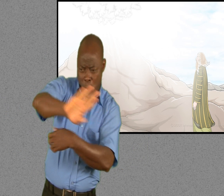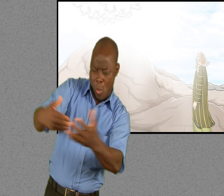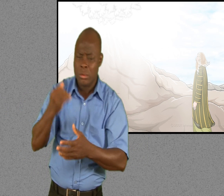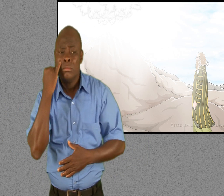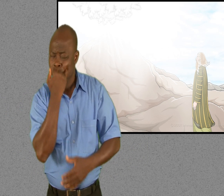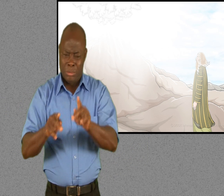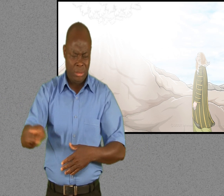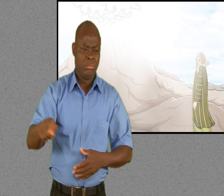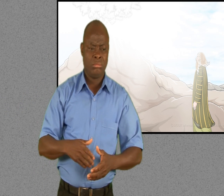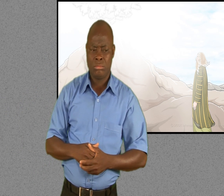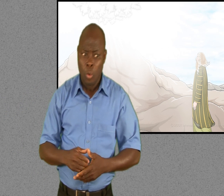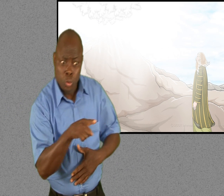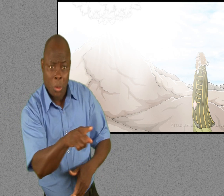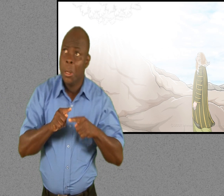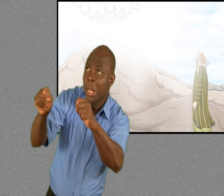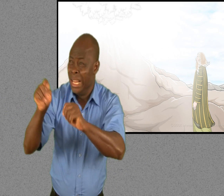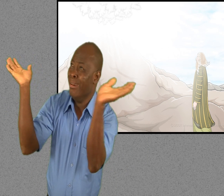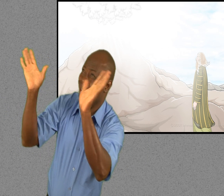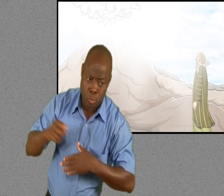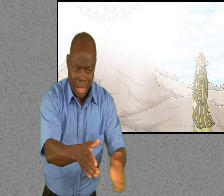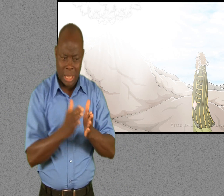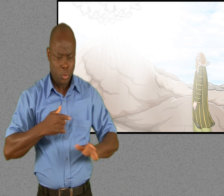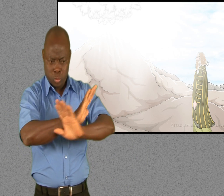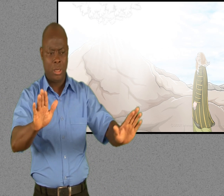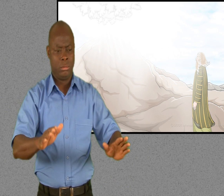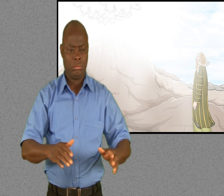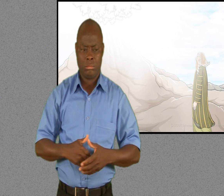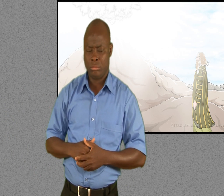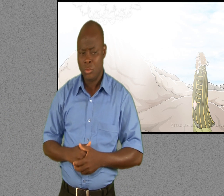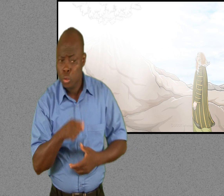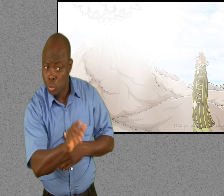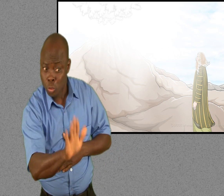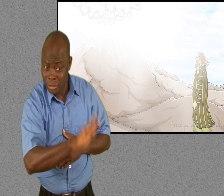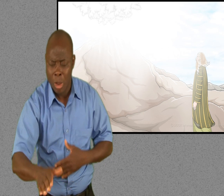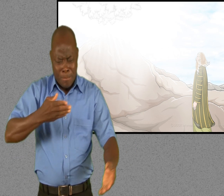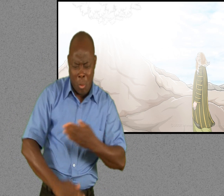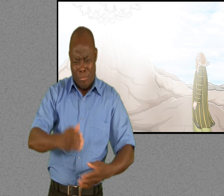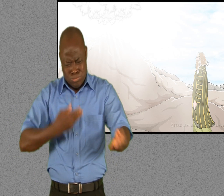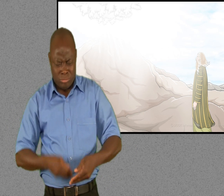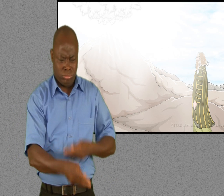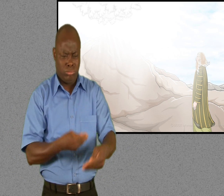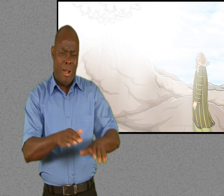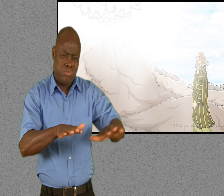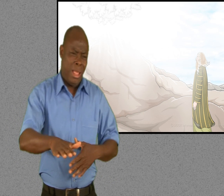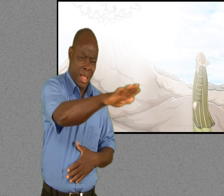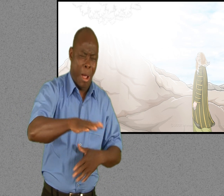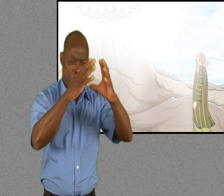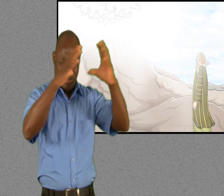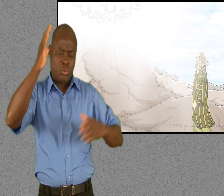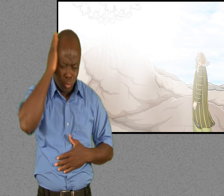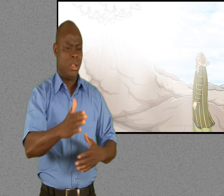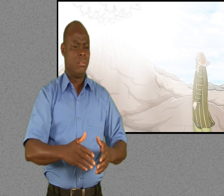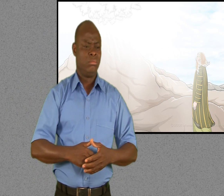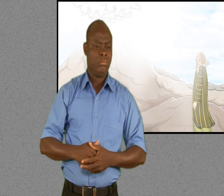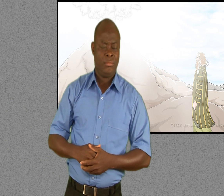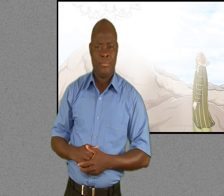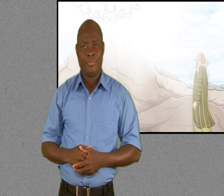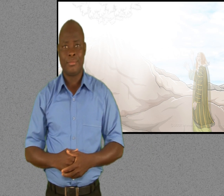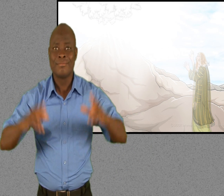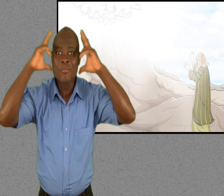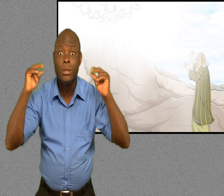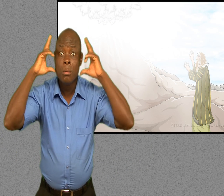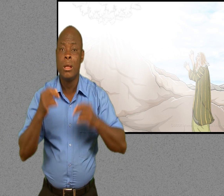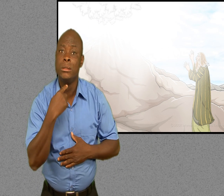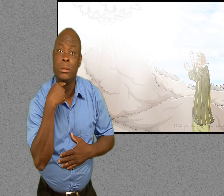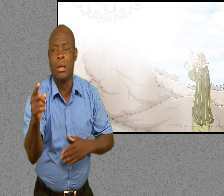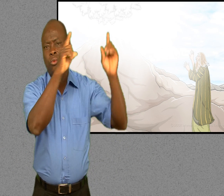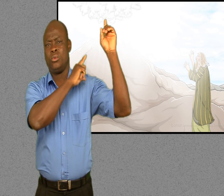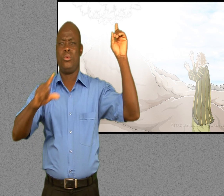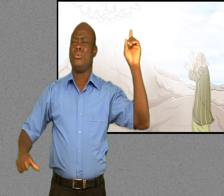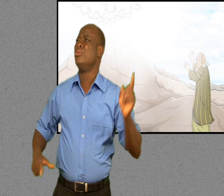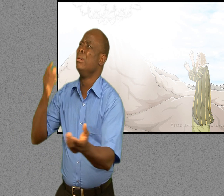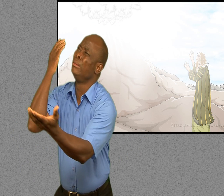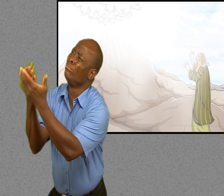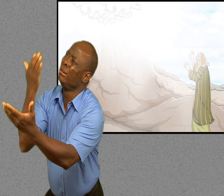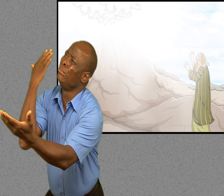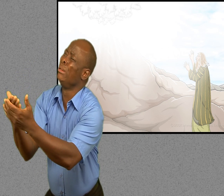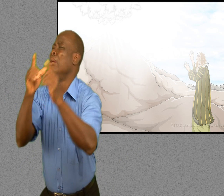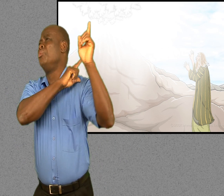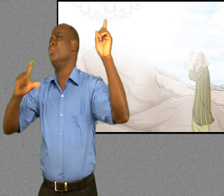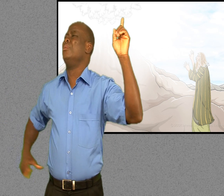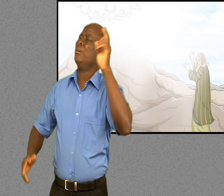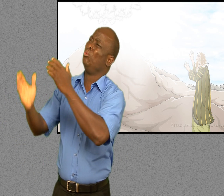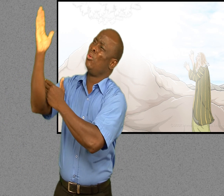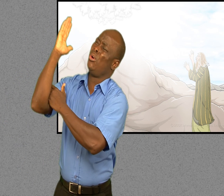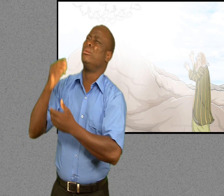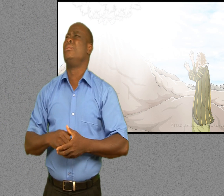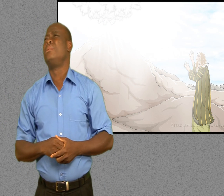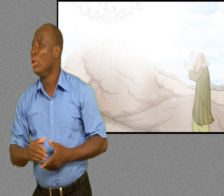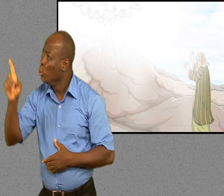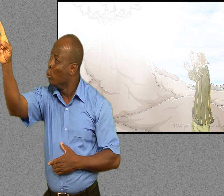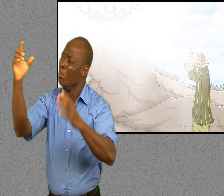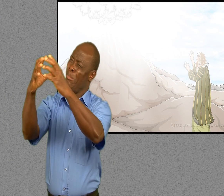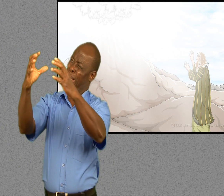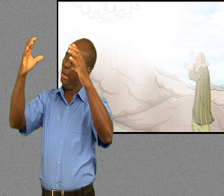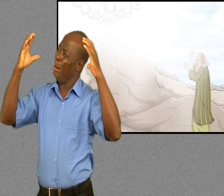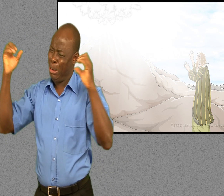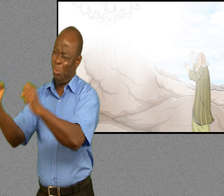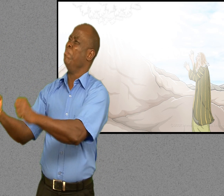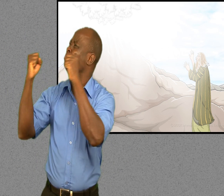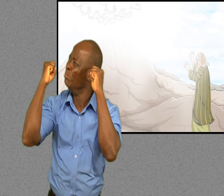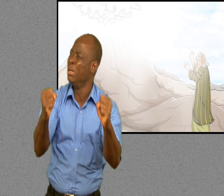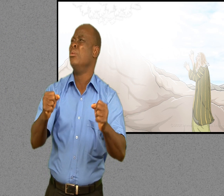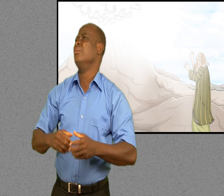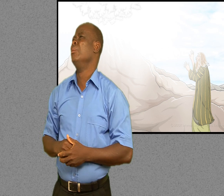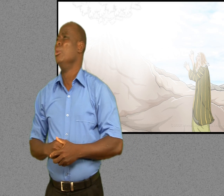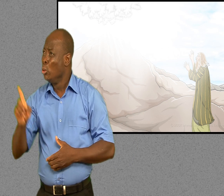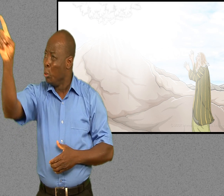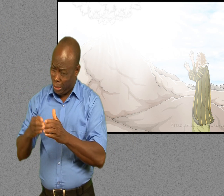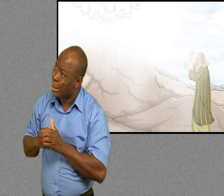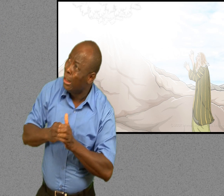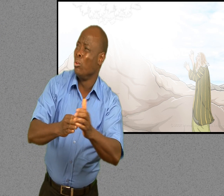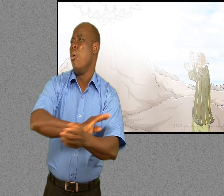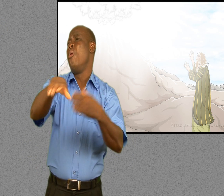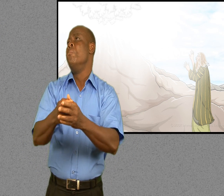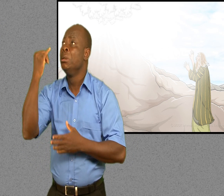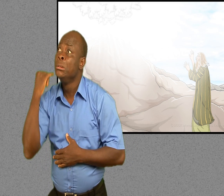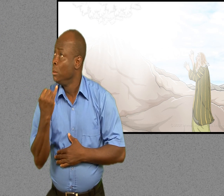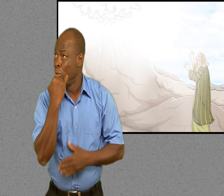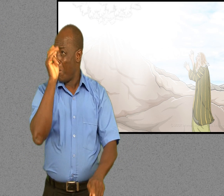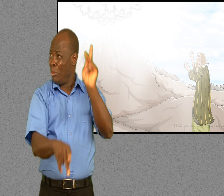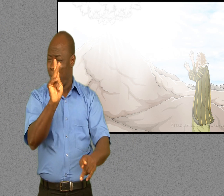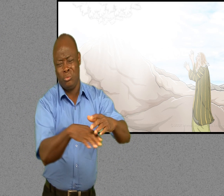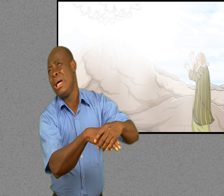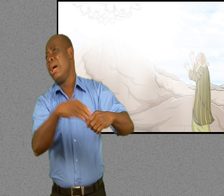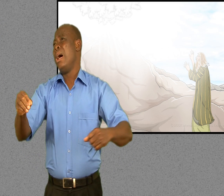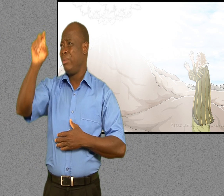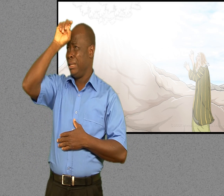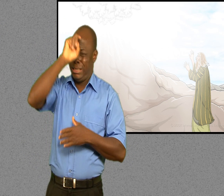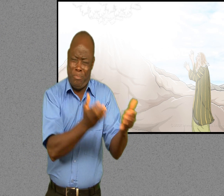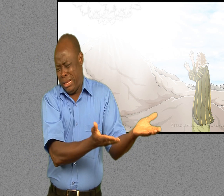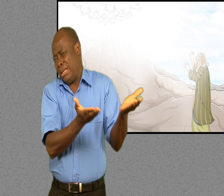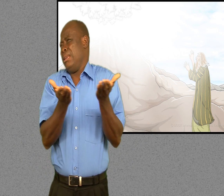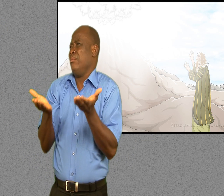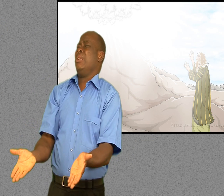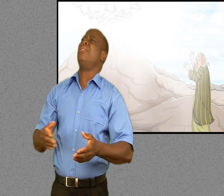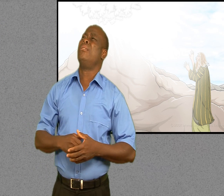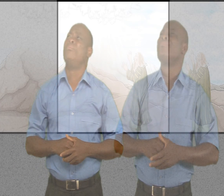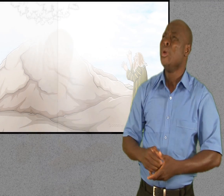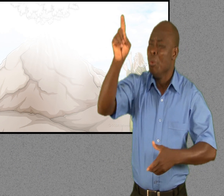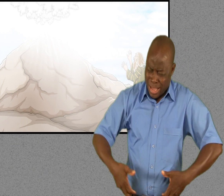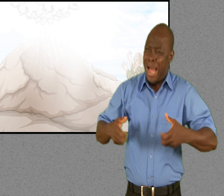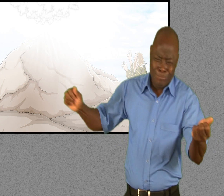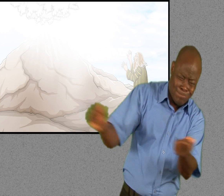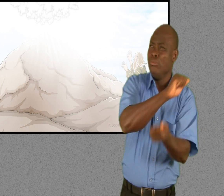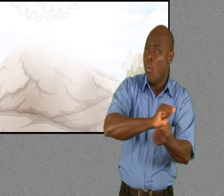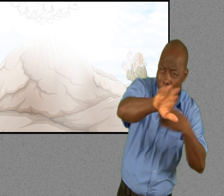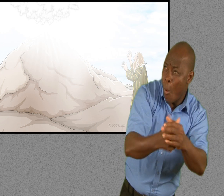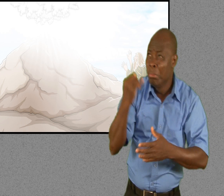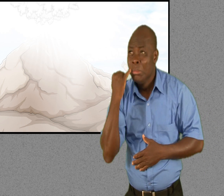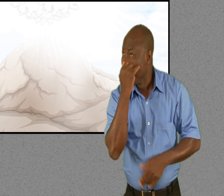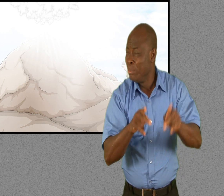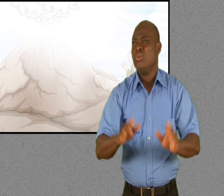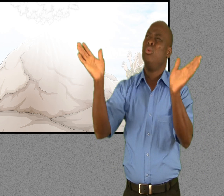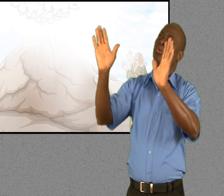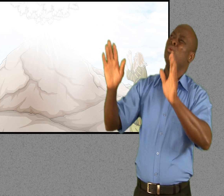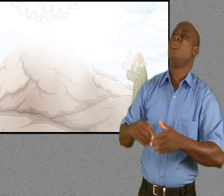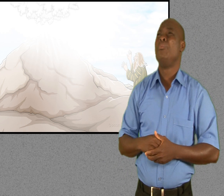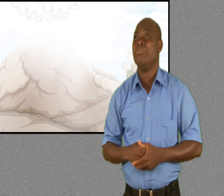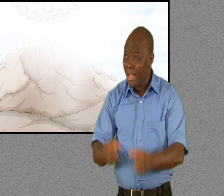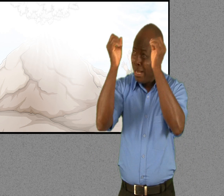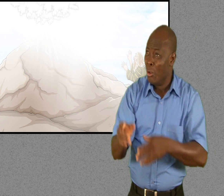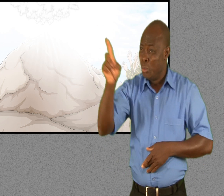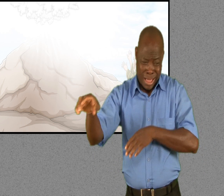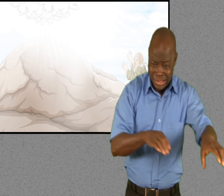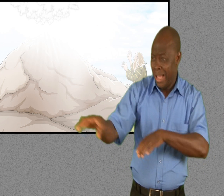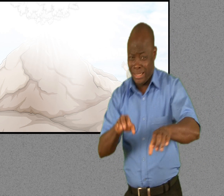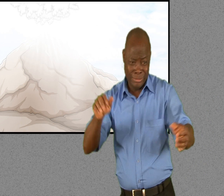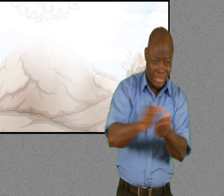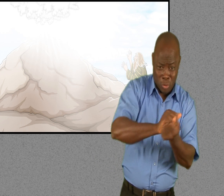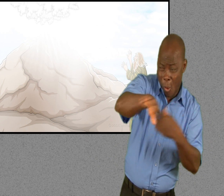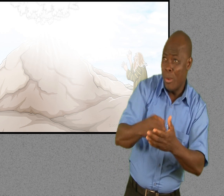Then I will make you into a great nation.” But Moses sought the favor of the LORD his God, saying, “O LORD, why does Your anger burn against Your people, whom You brought out of the land of Egypt with great power and a mighty hand?